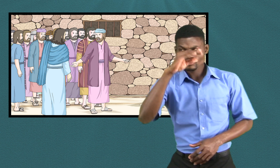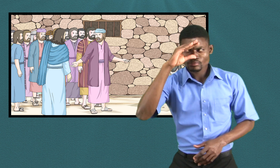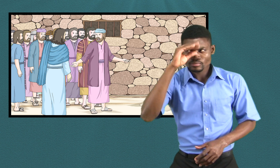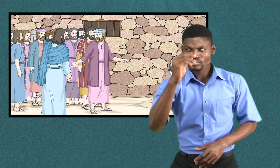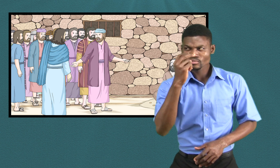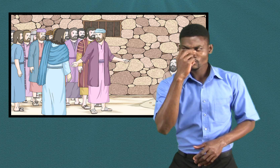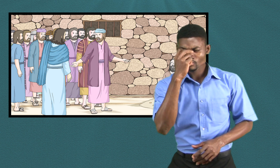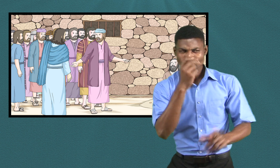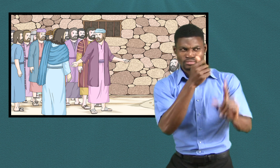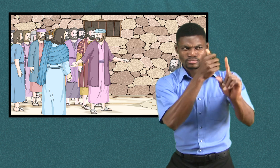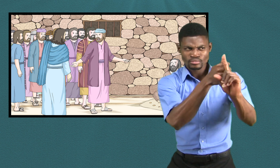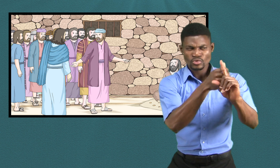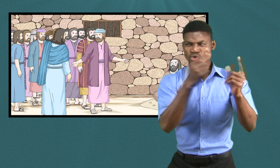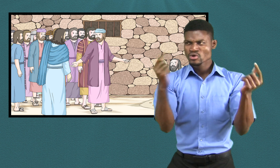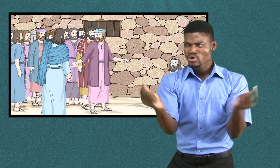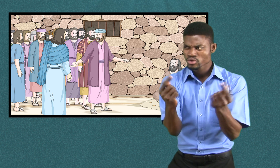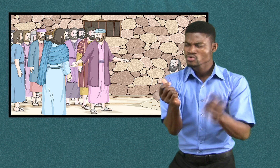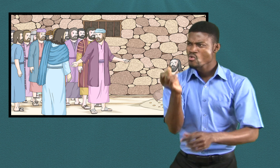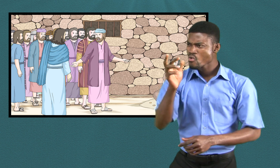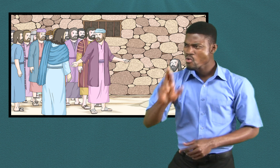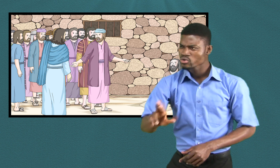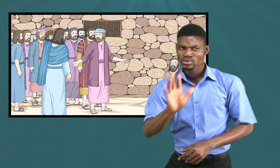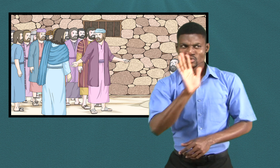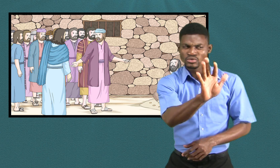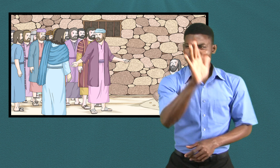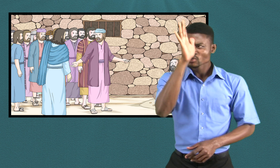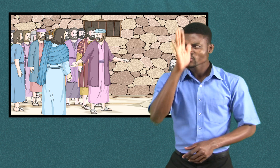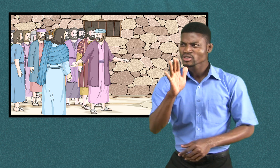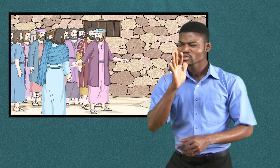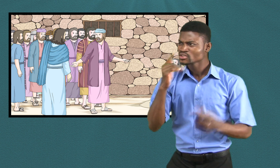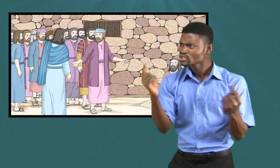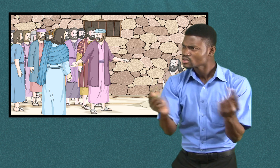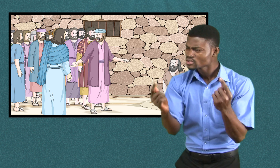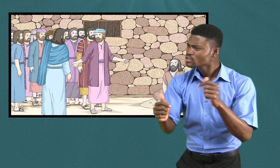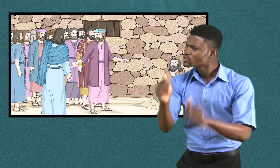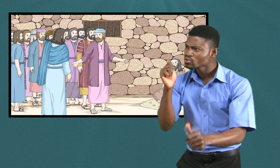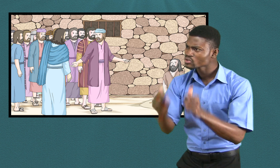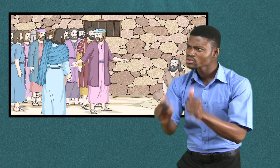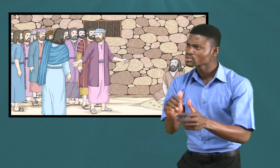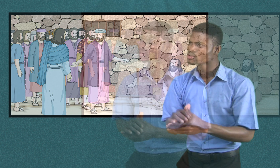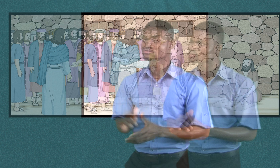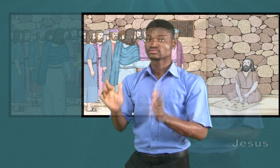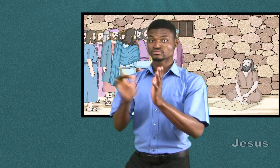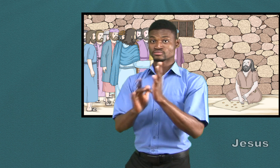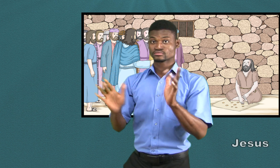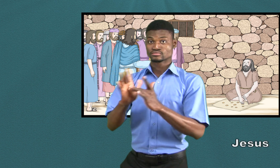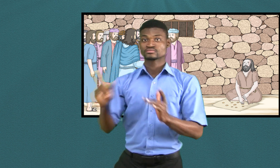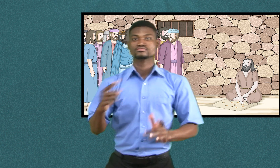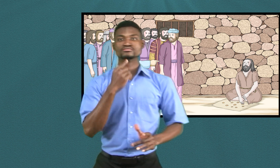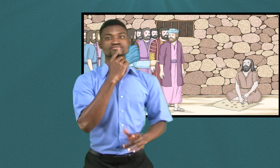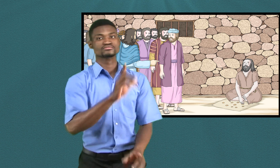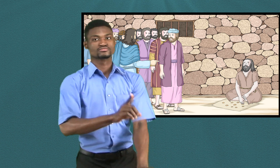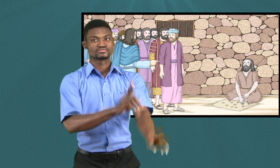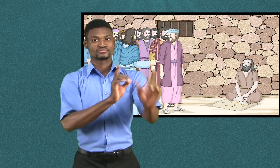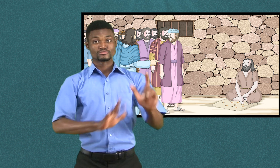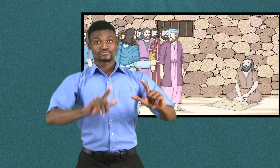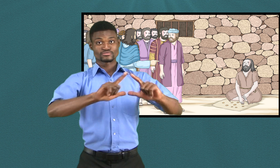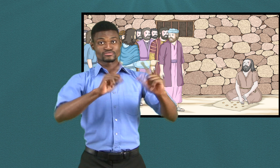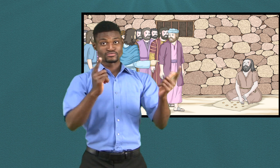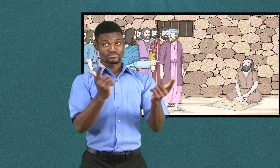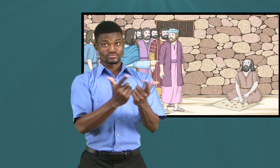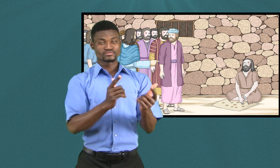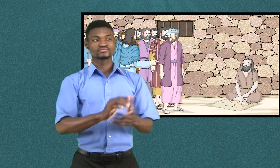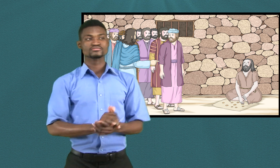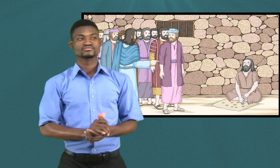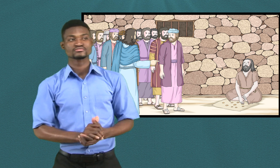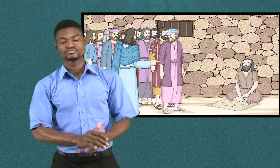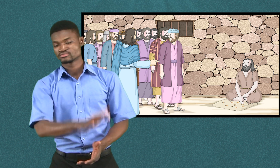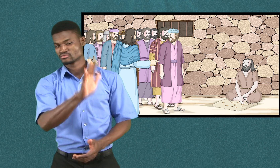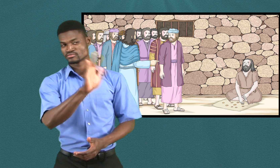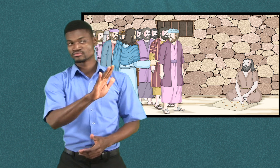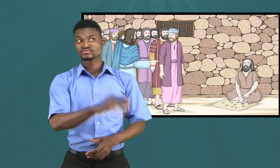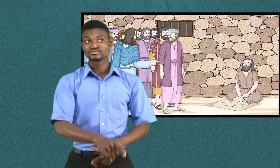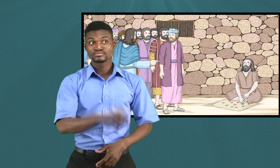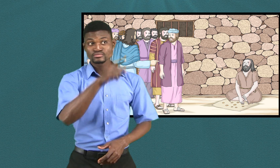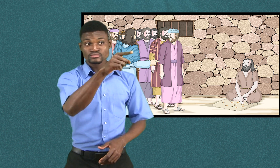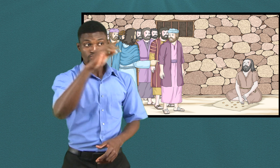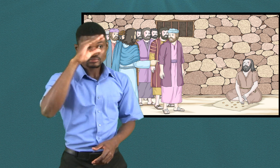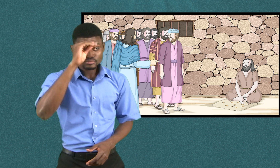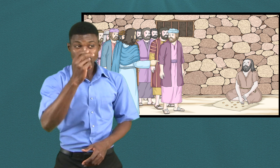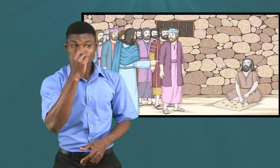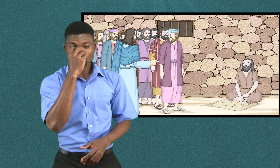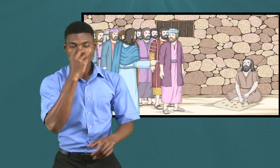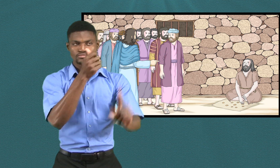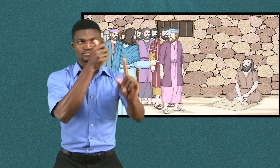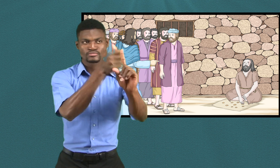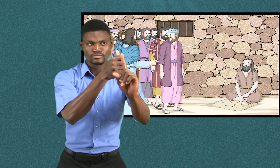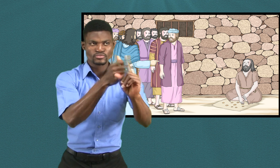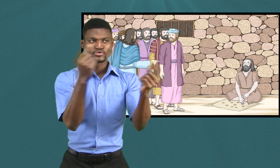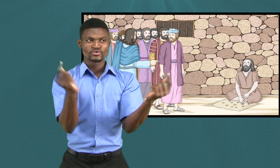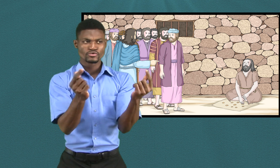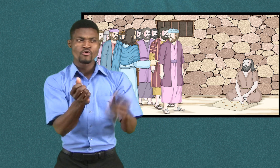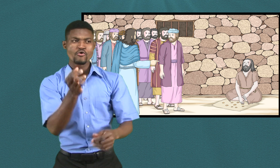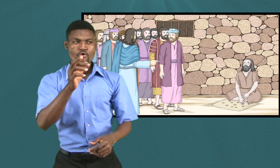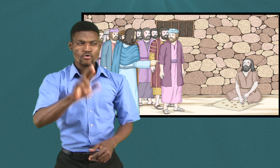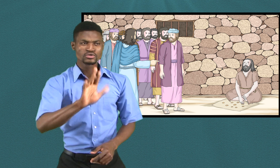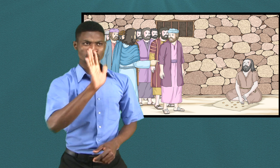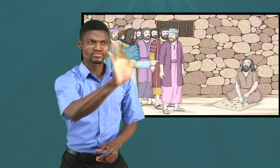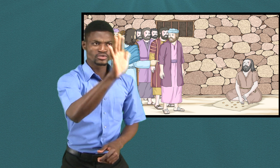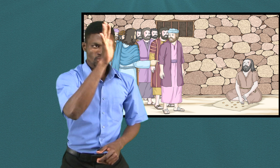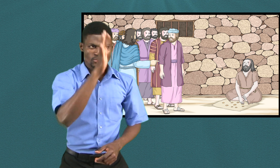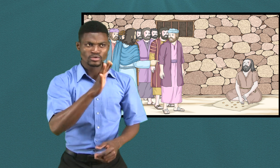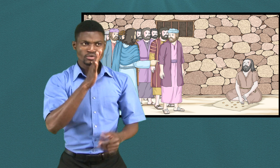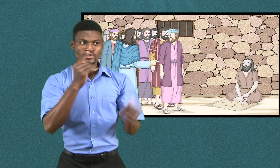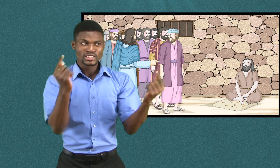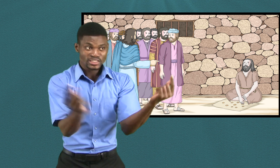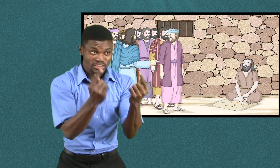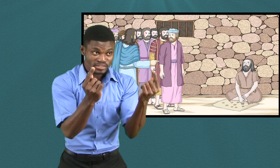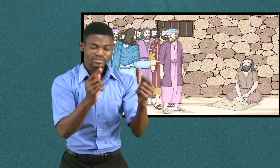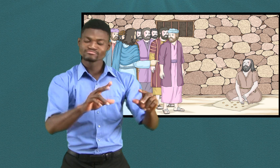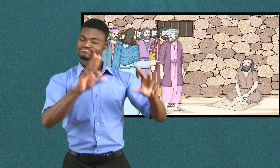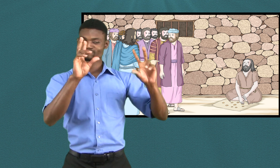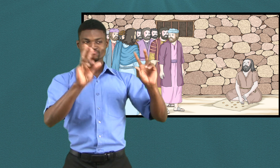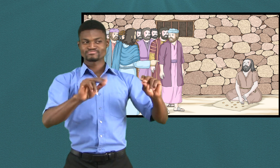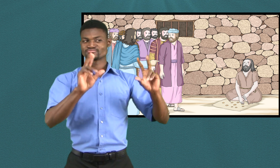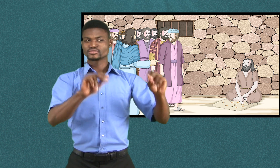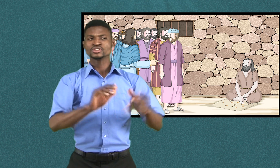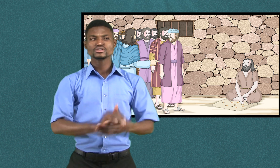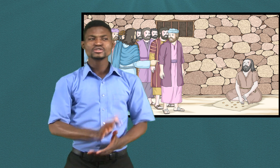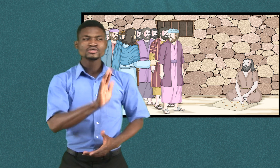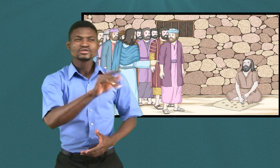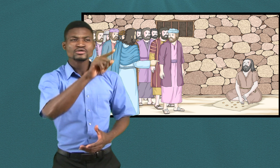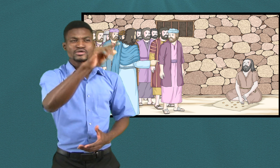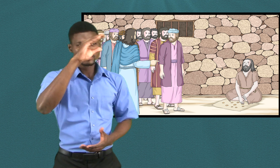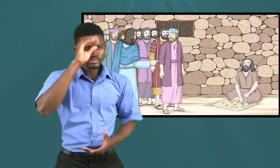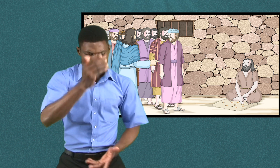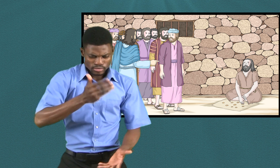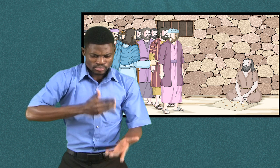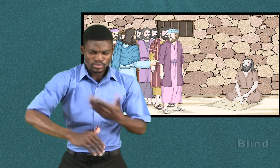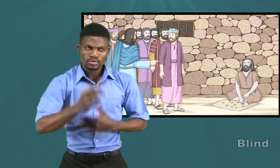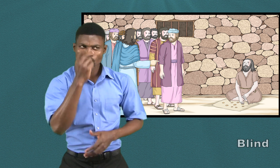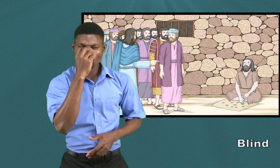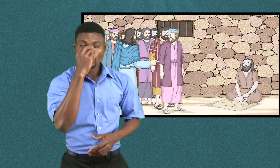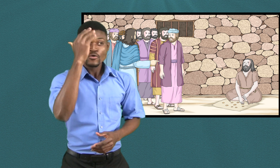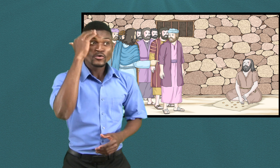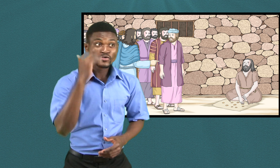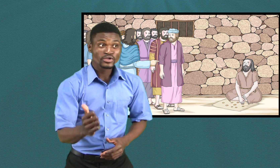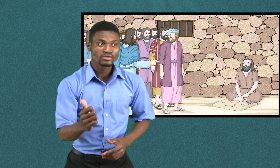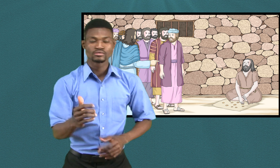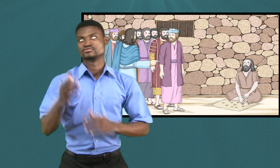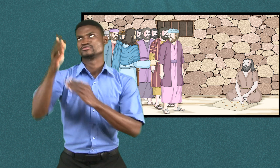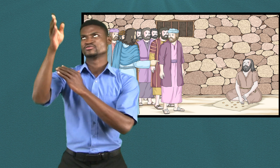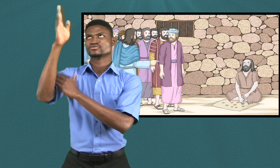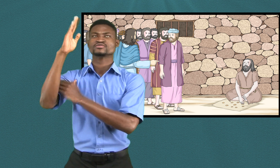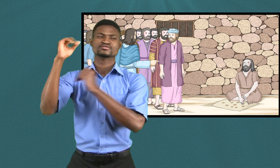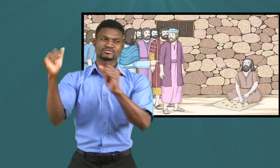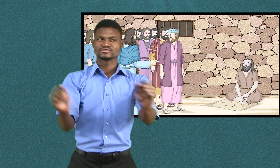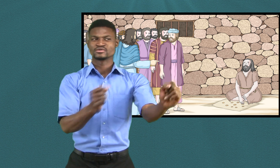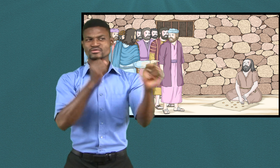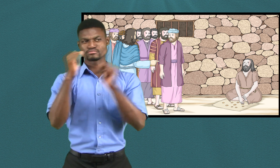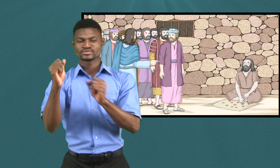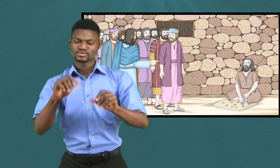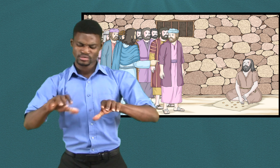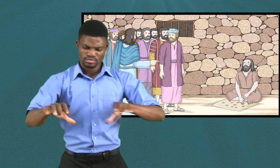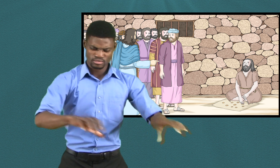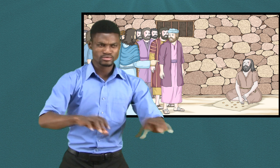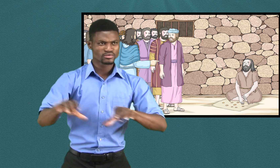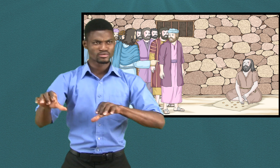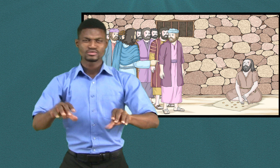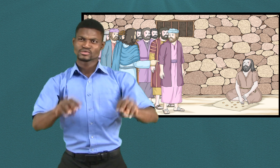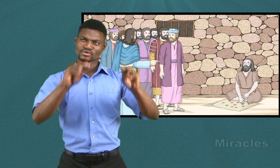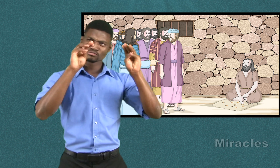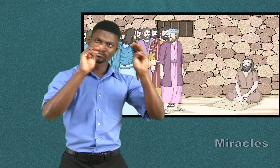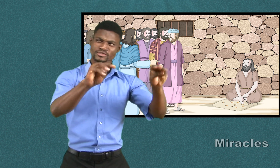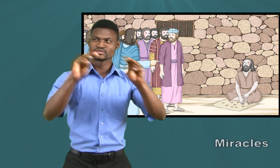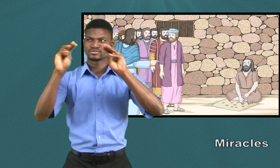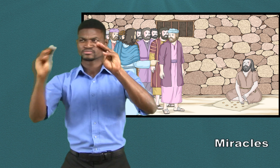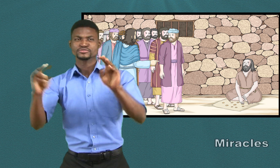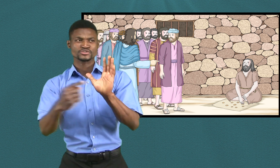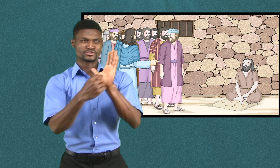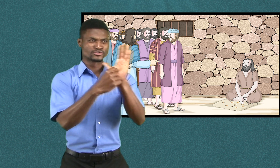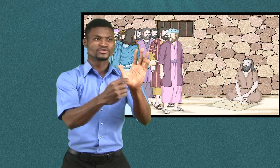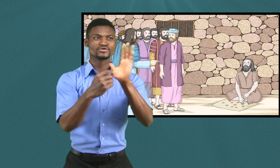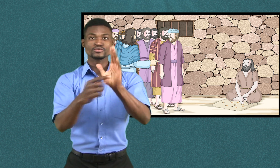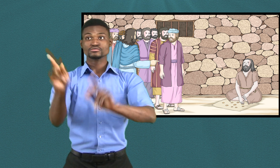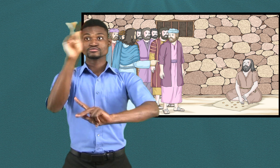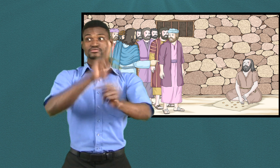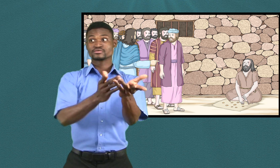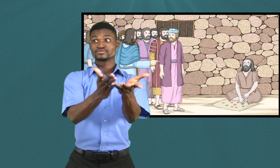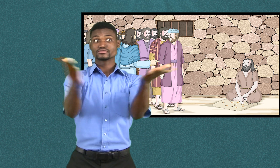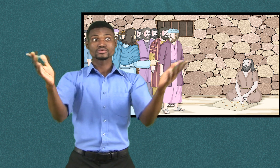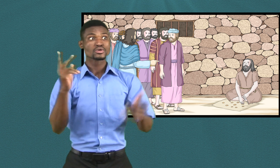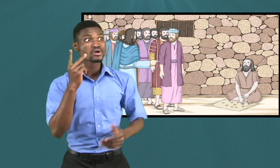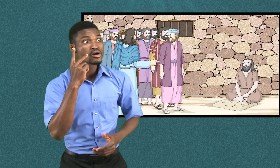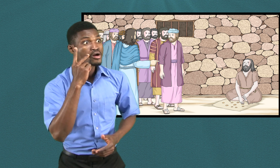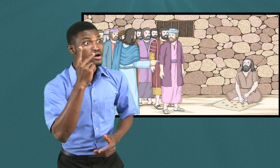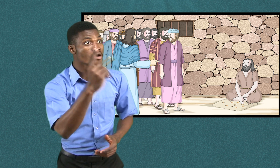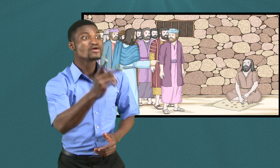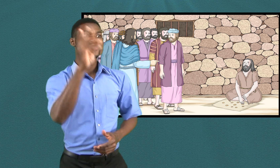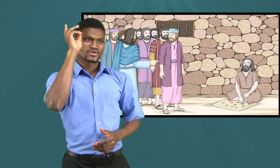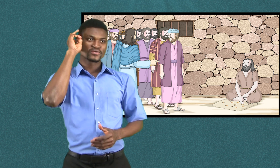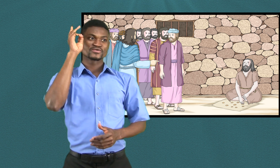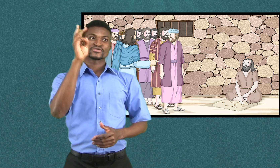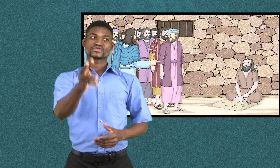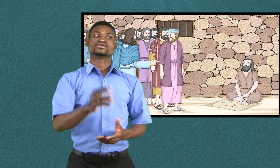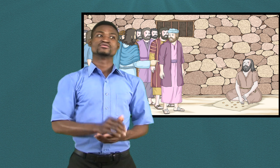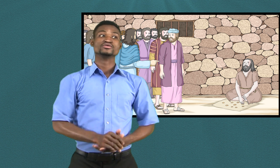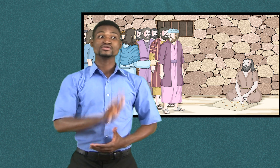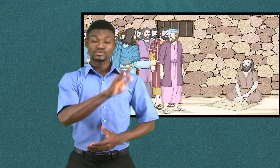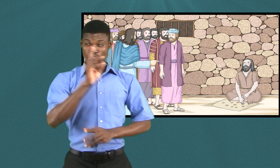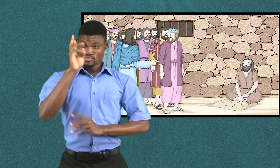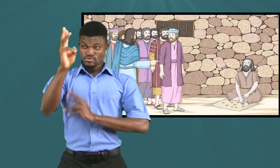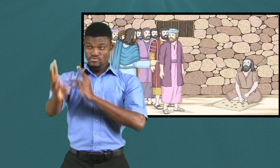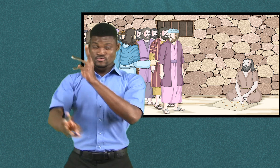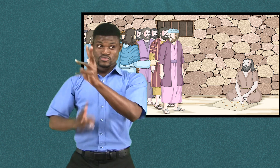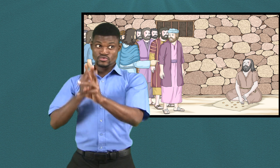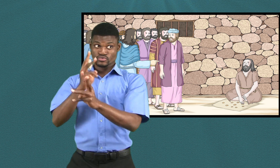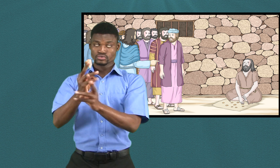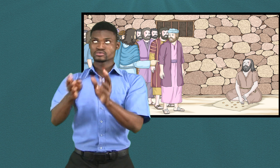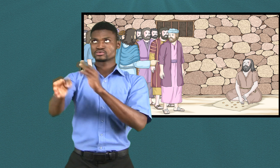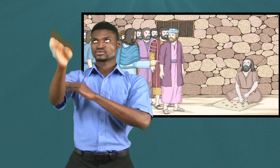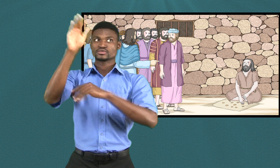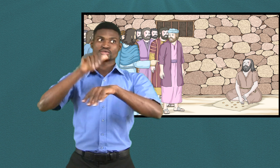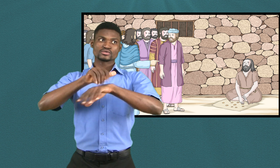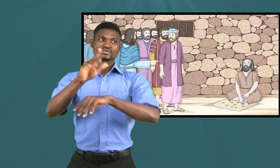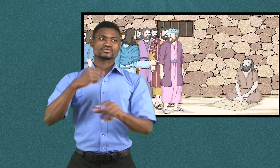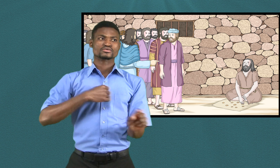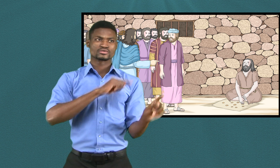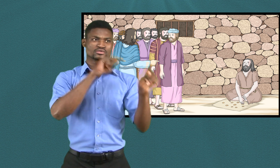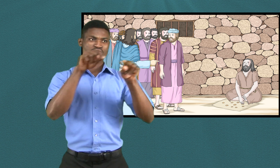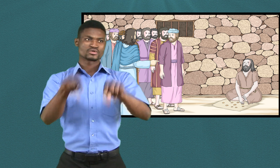Jesus answered, “Neither this man nor his parents sinned, but this happened so that the works of God would be displayed in him.